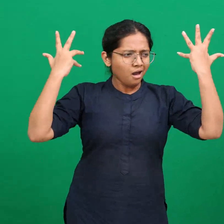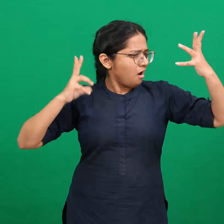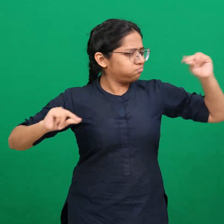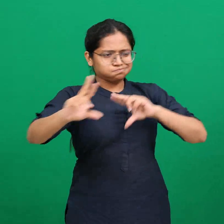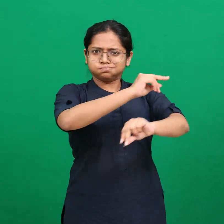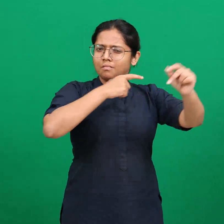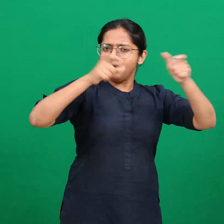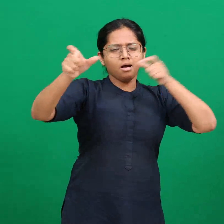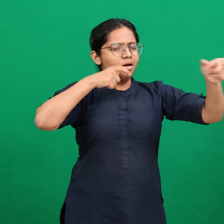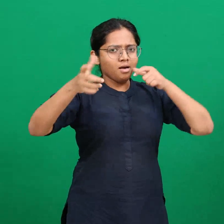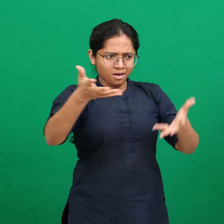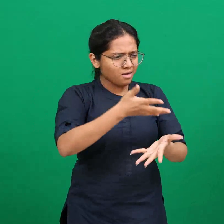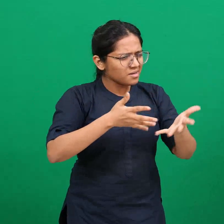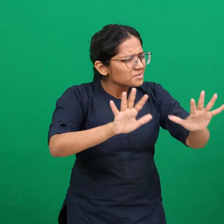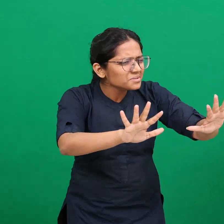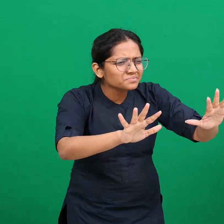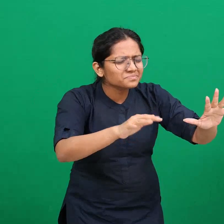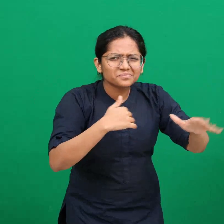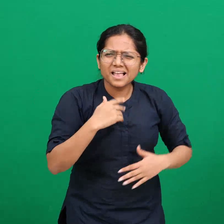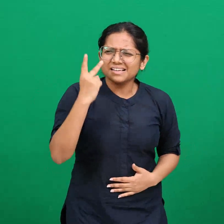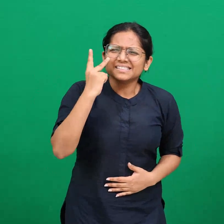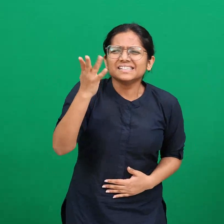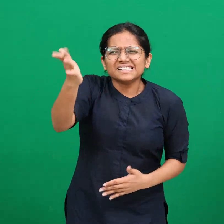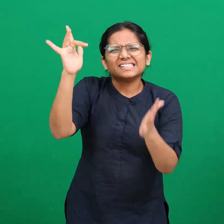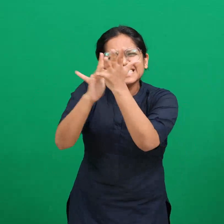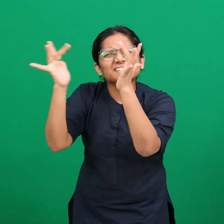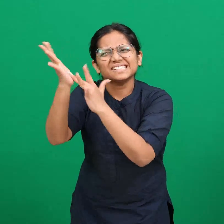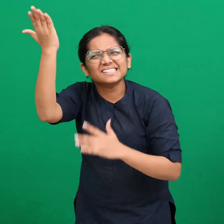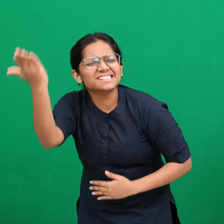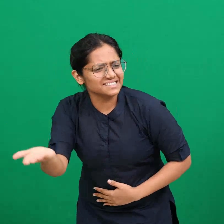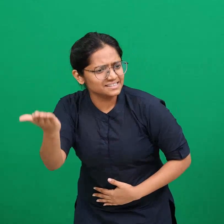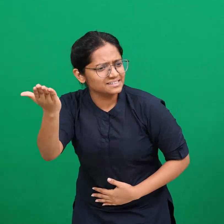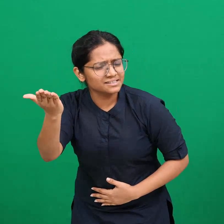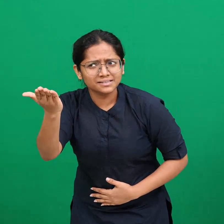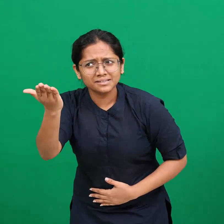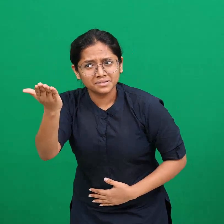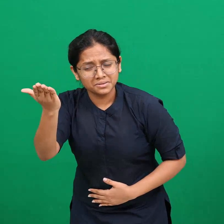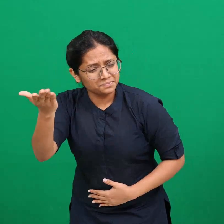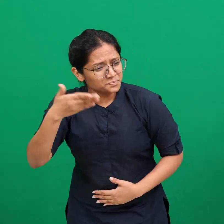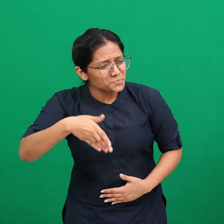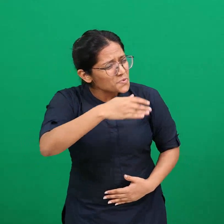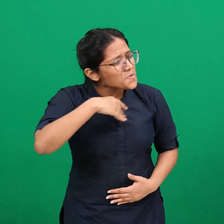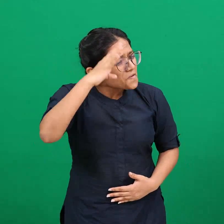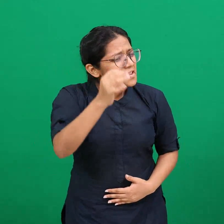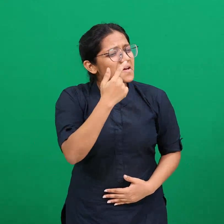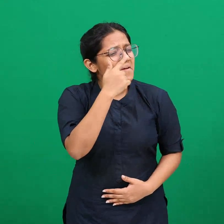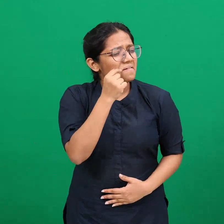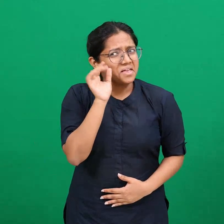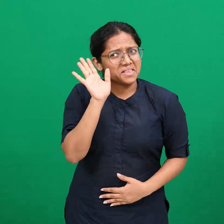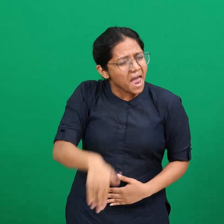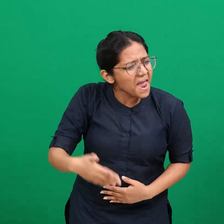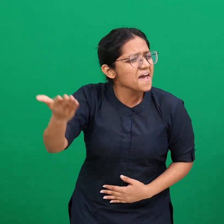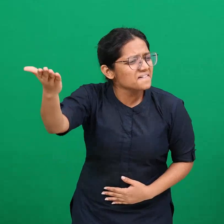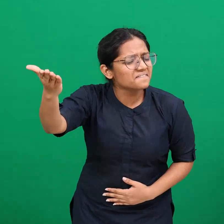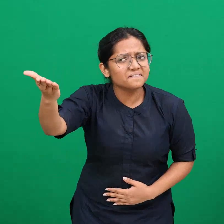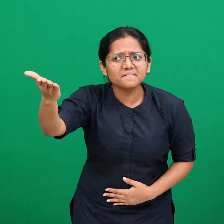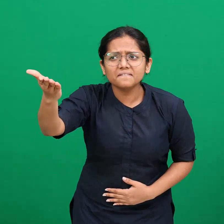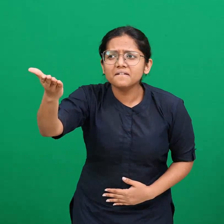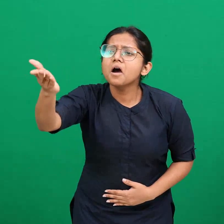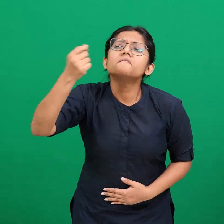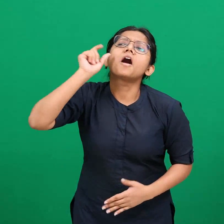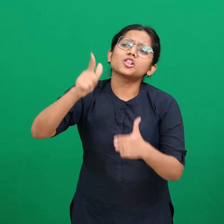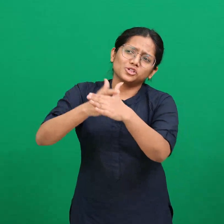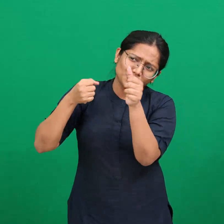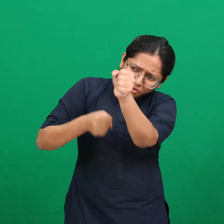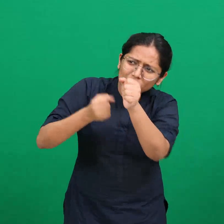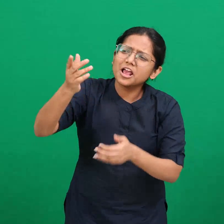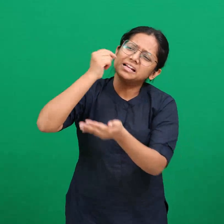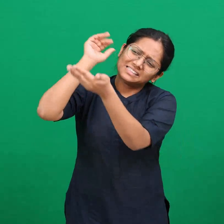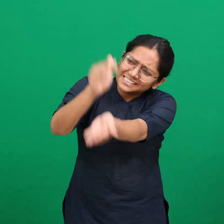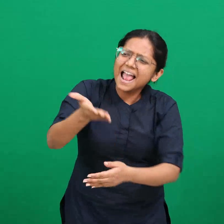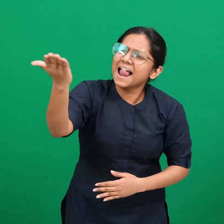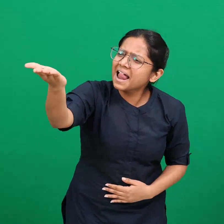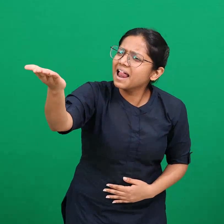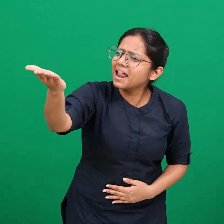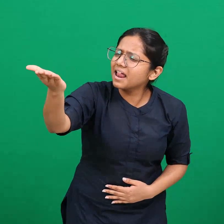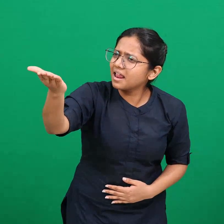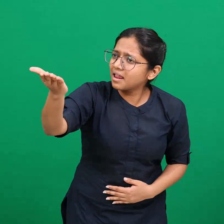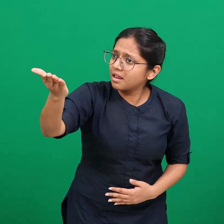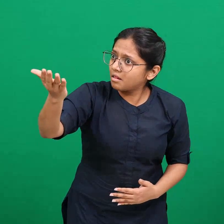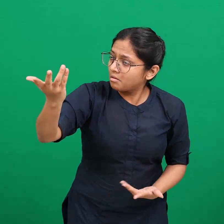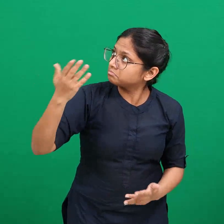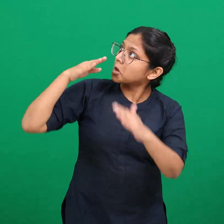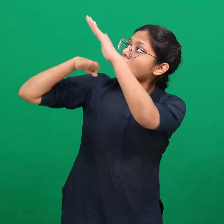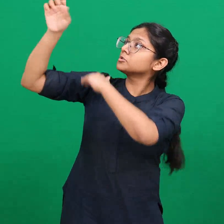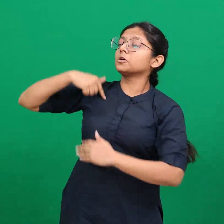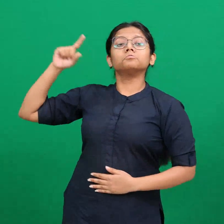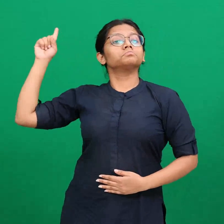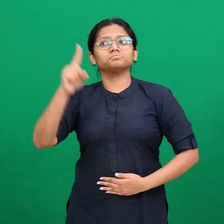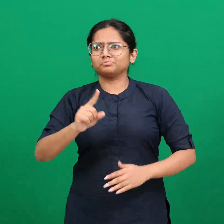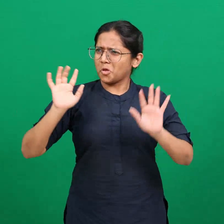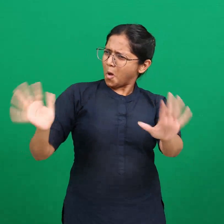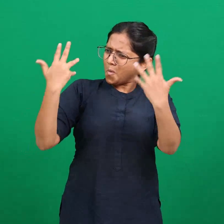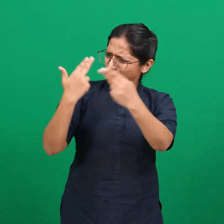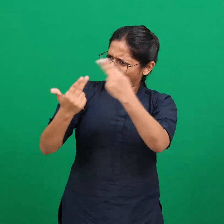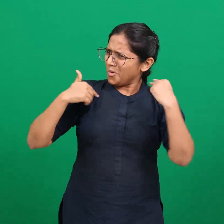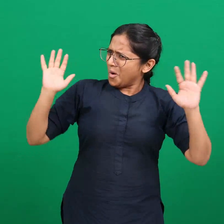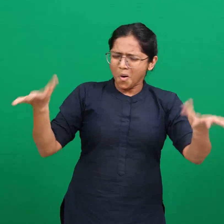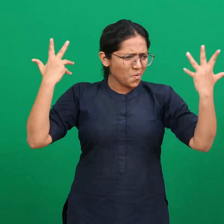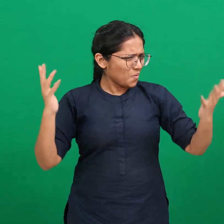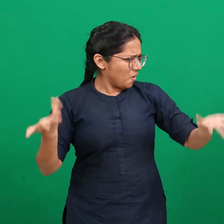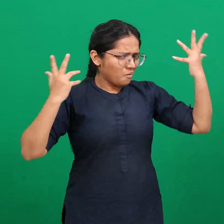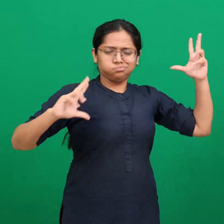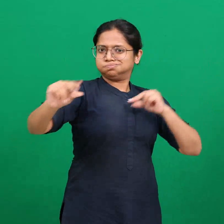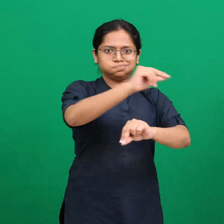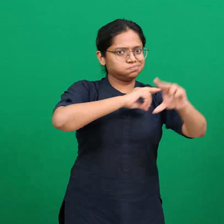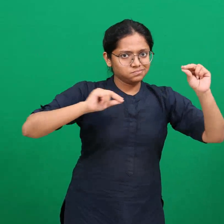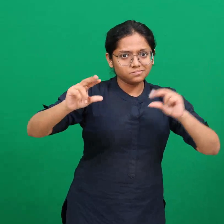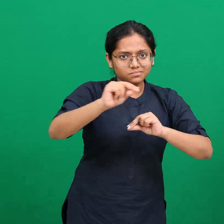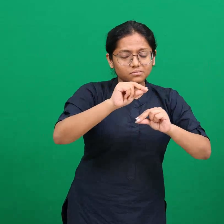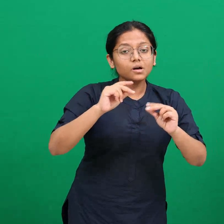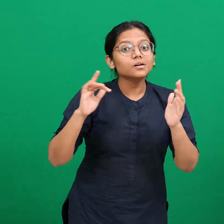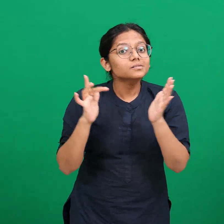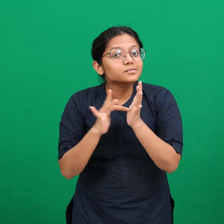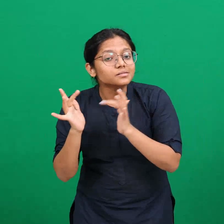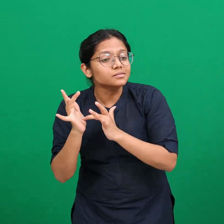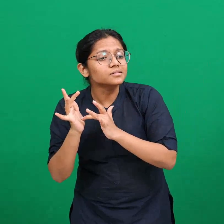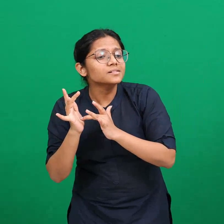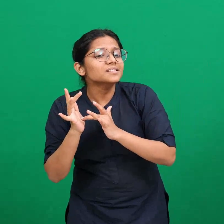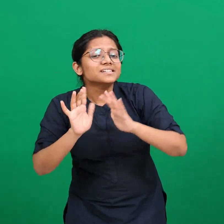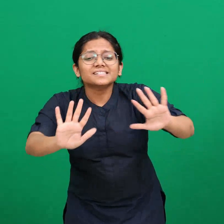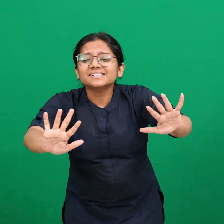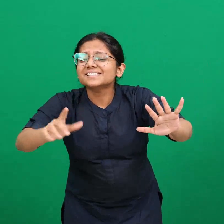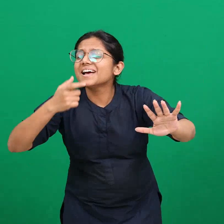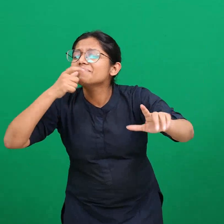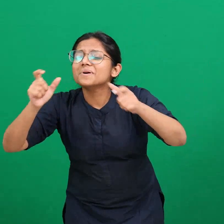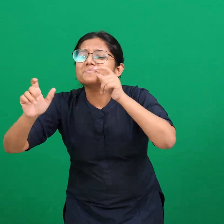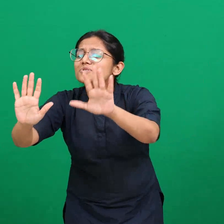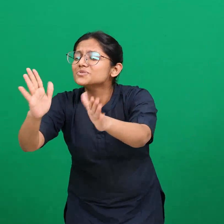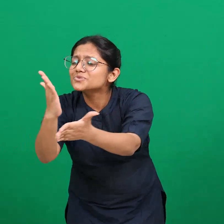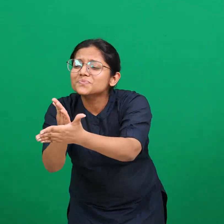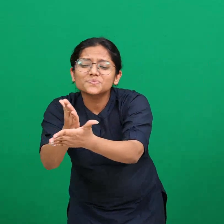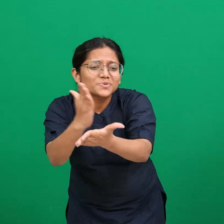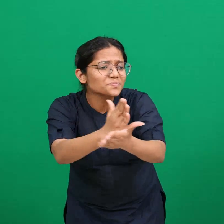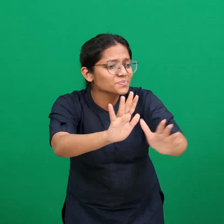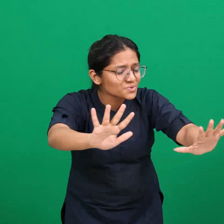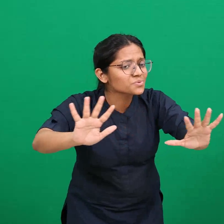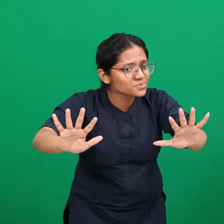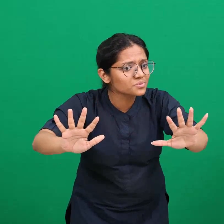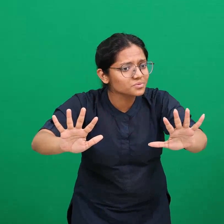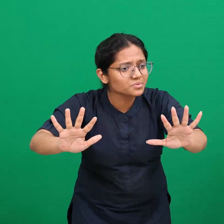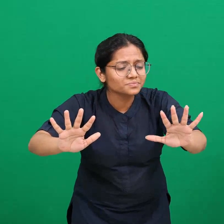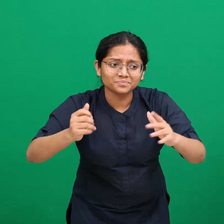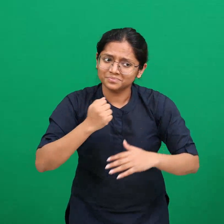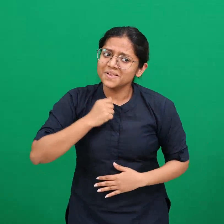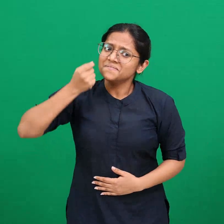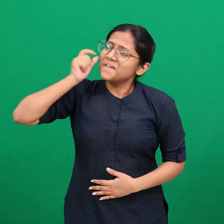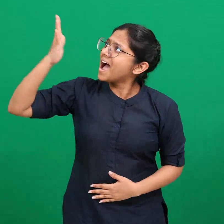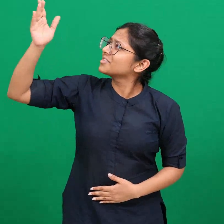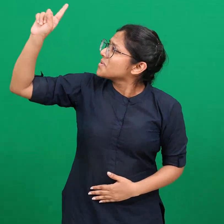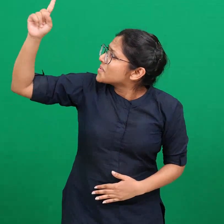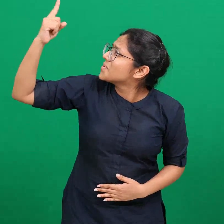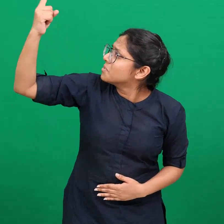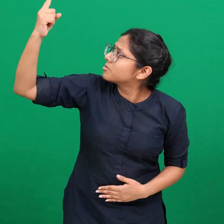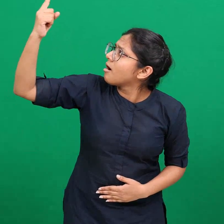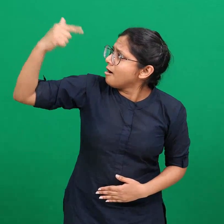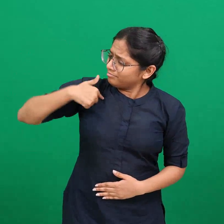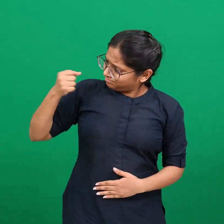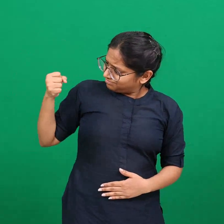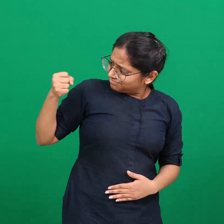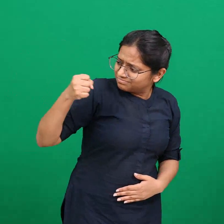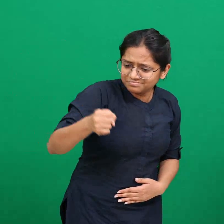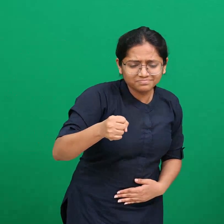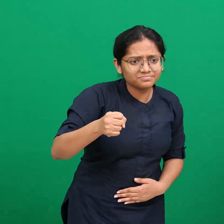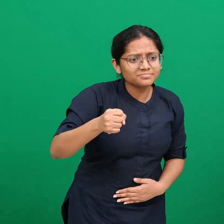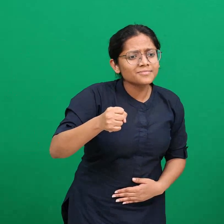They were asking, "Is this not Jesus, the son of Joseph, whose father and mother we know?